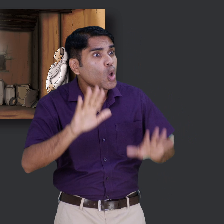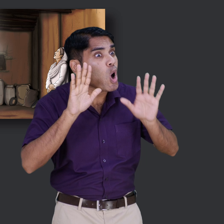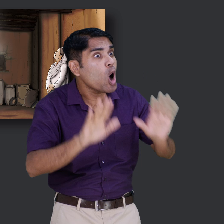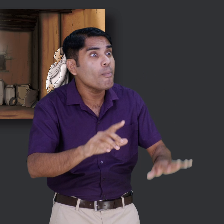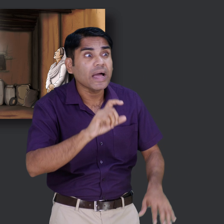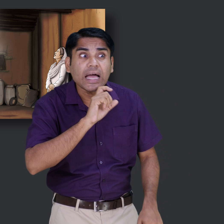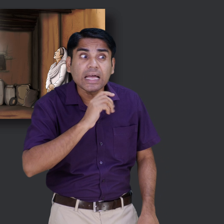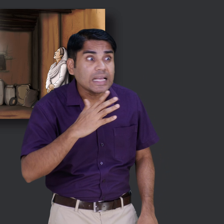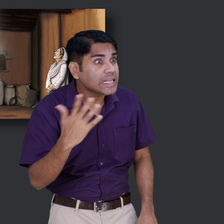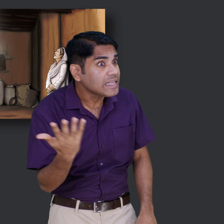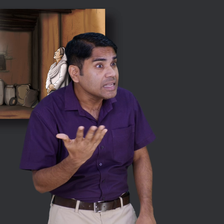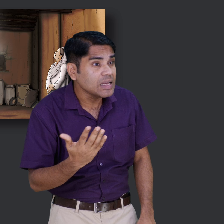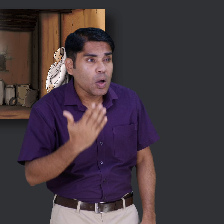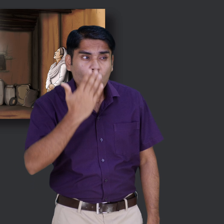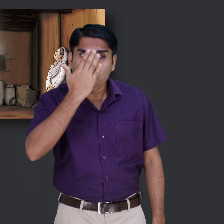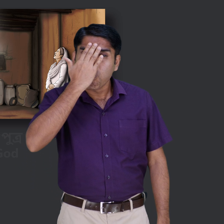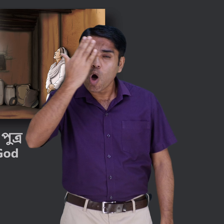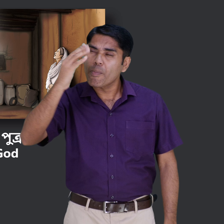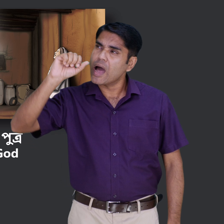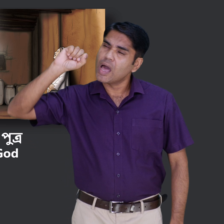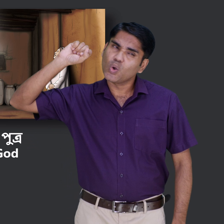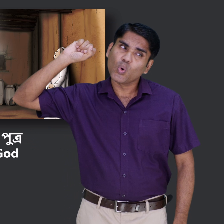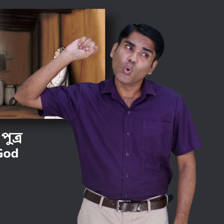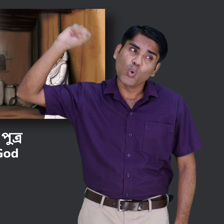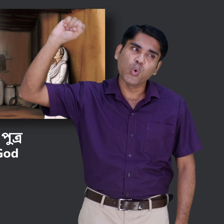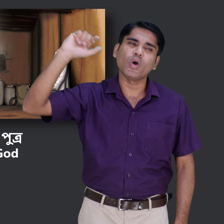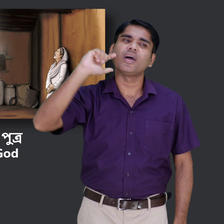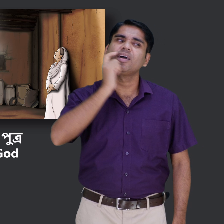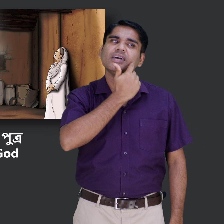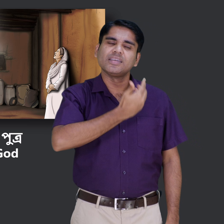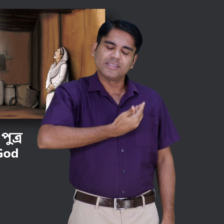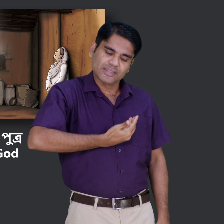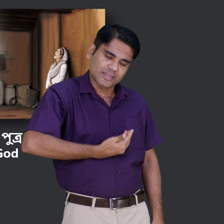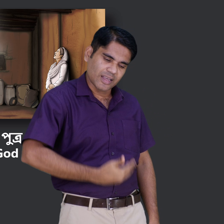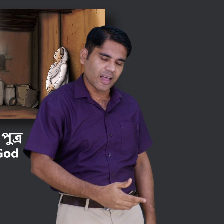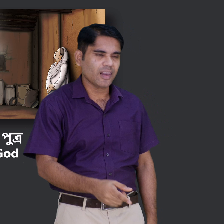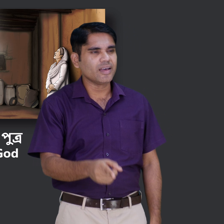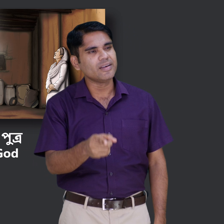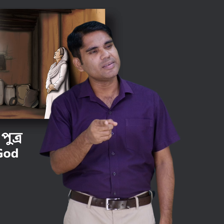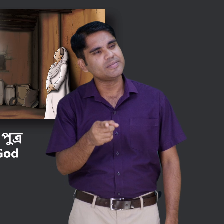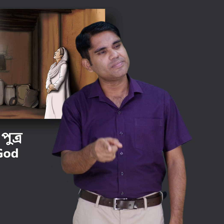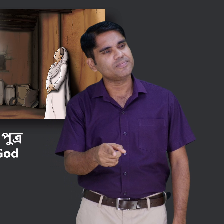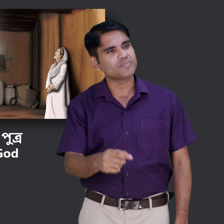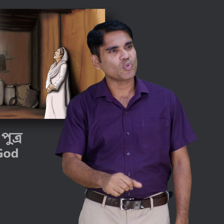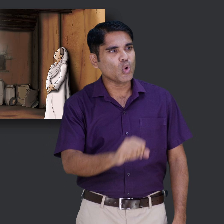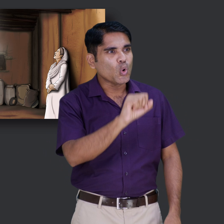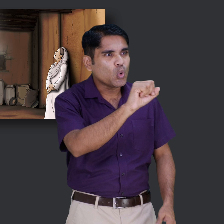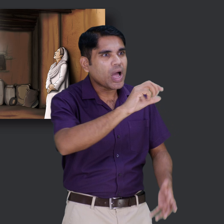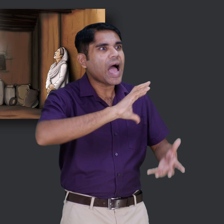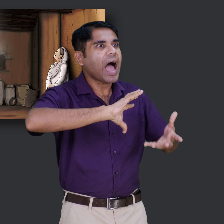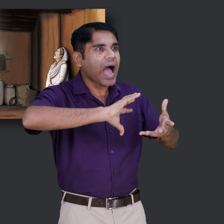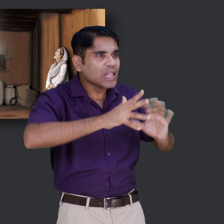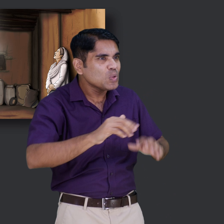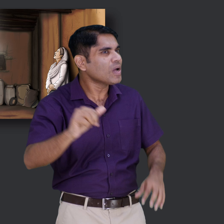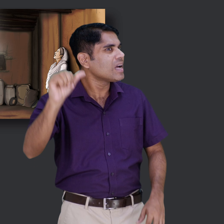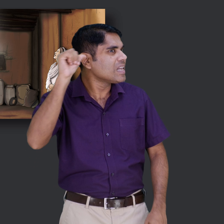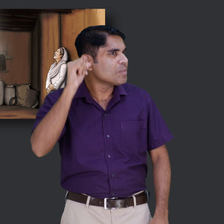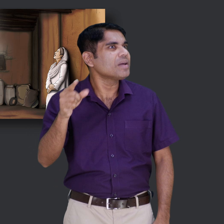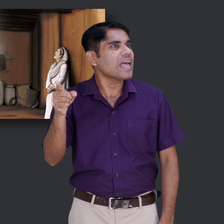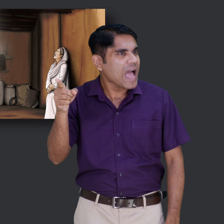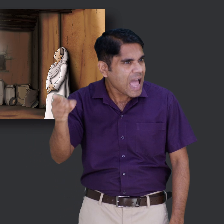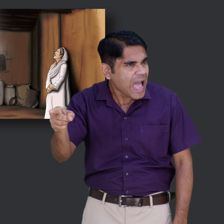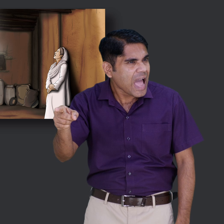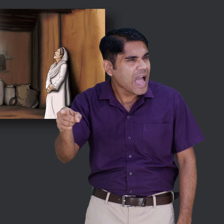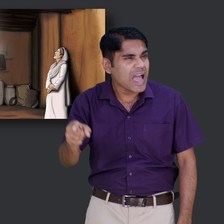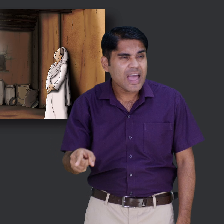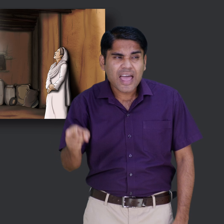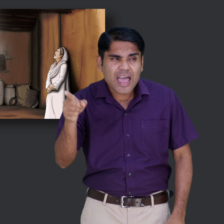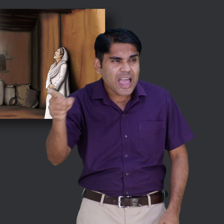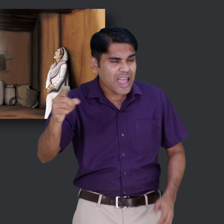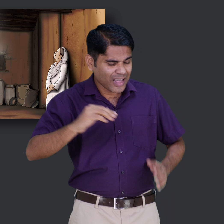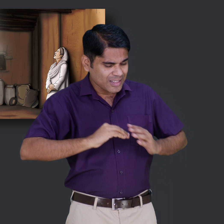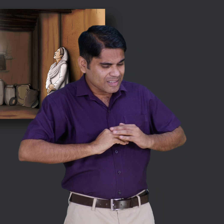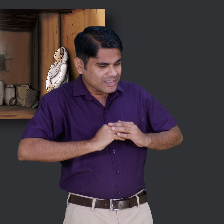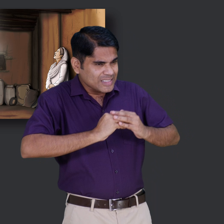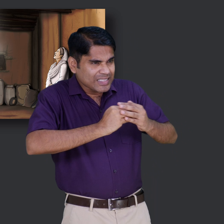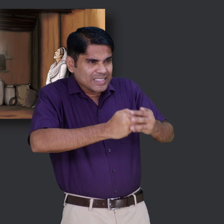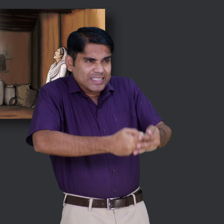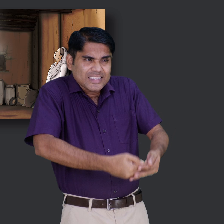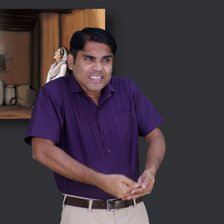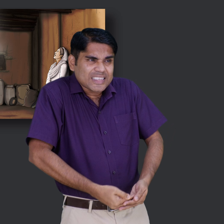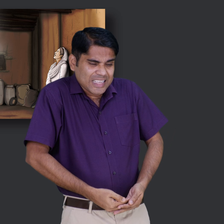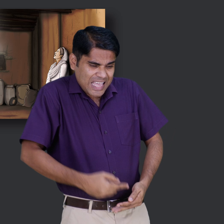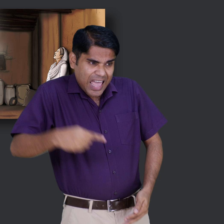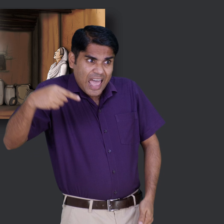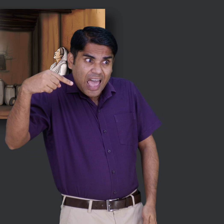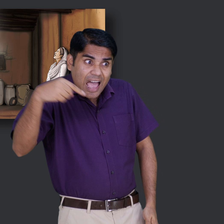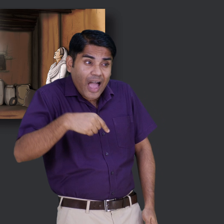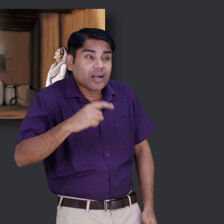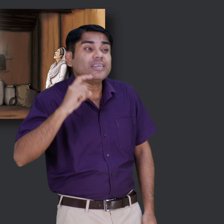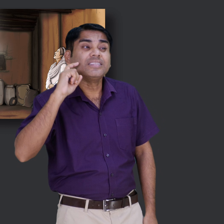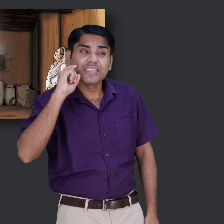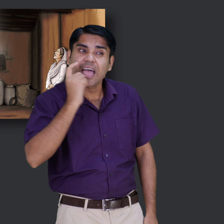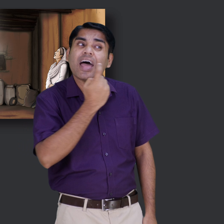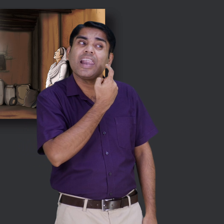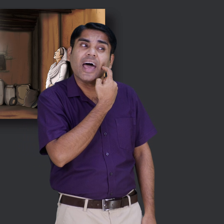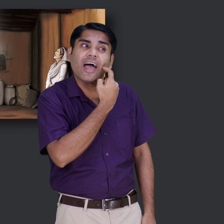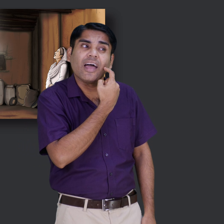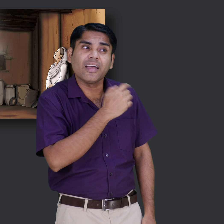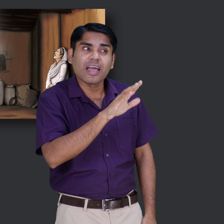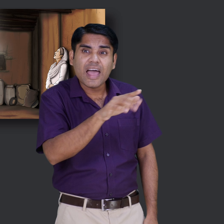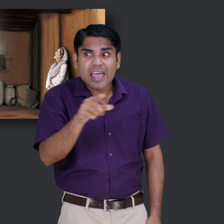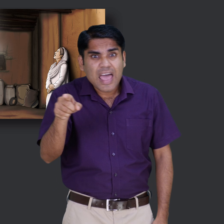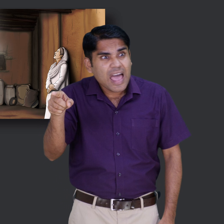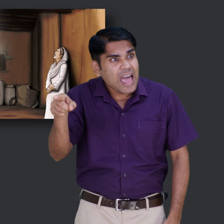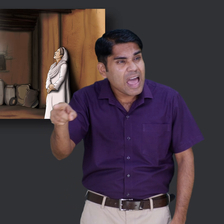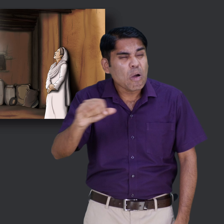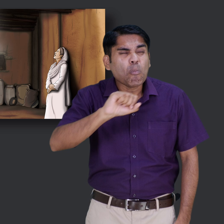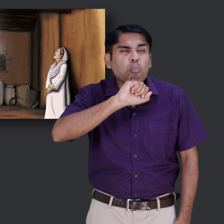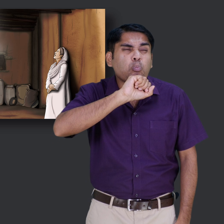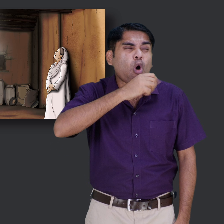So the Holy One to be born will be called the Son of God.